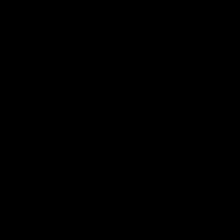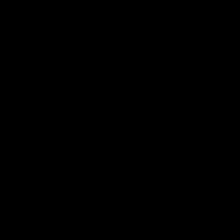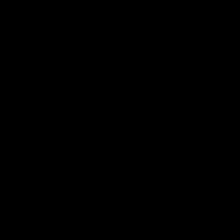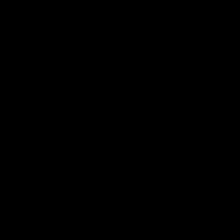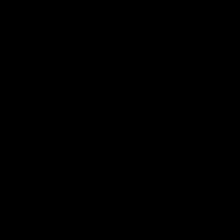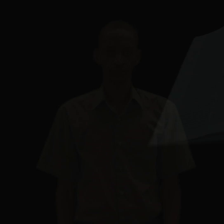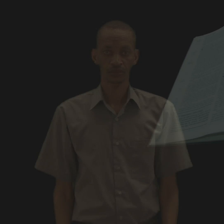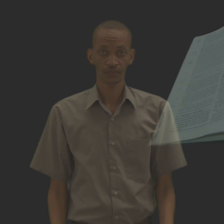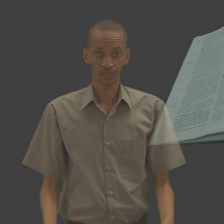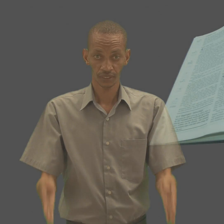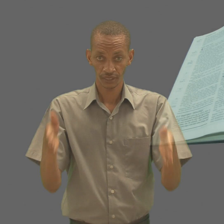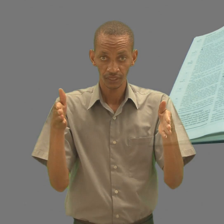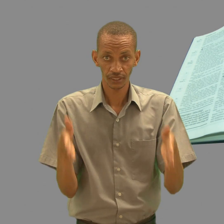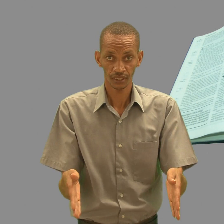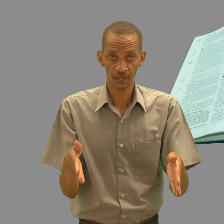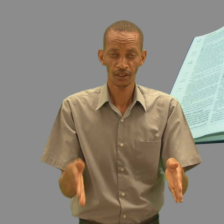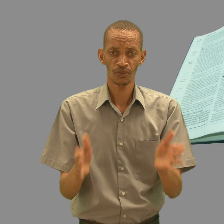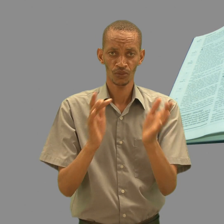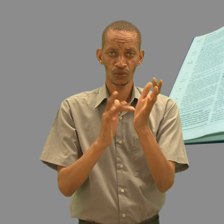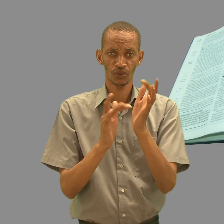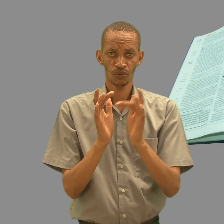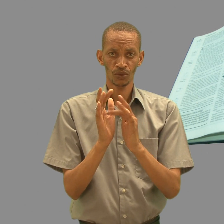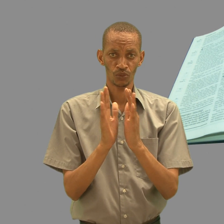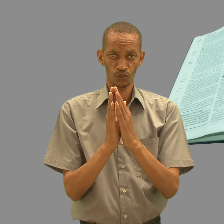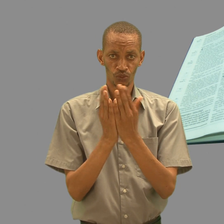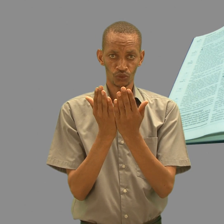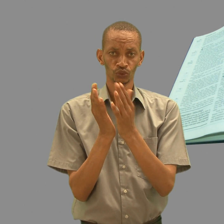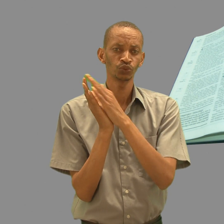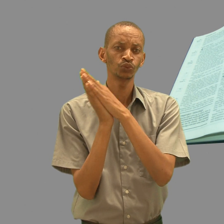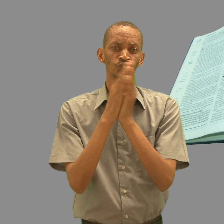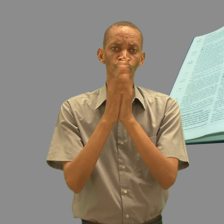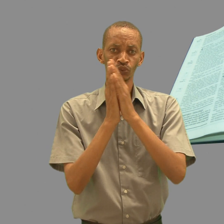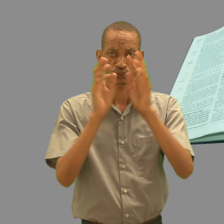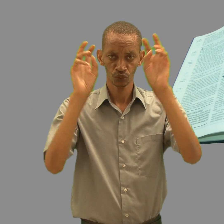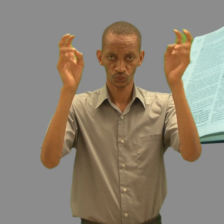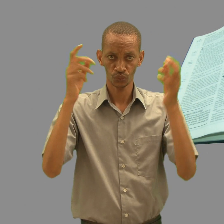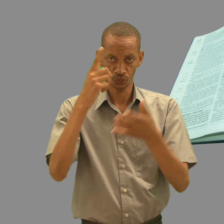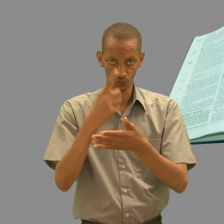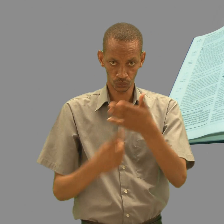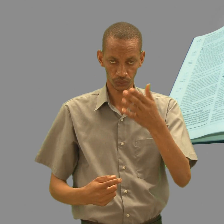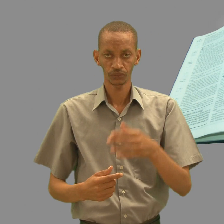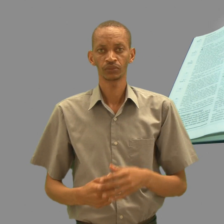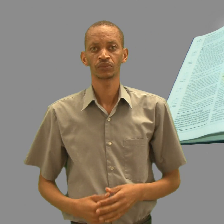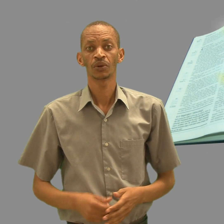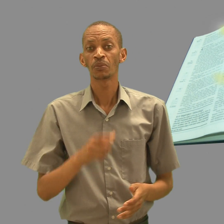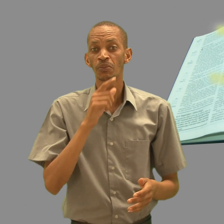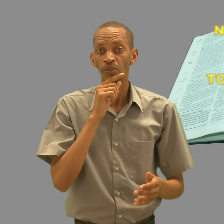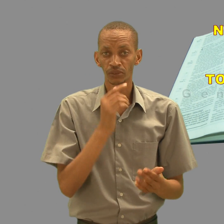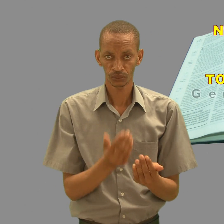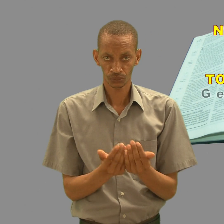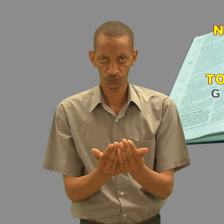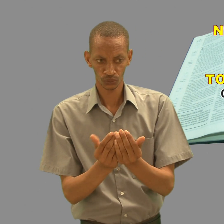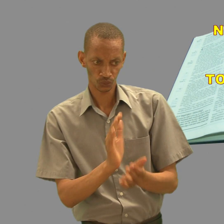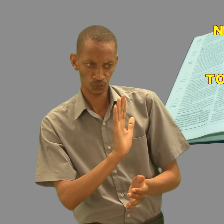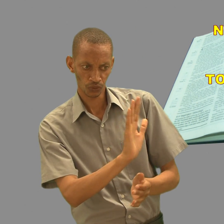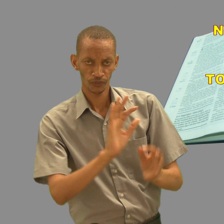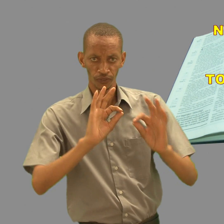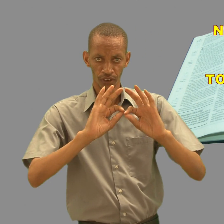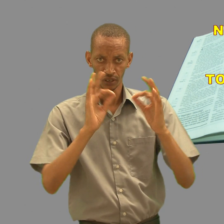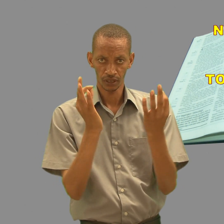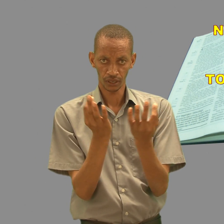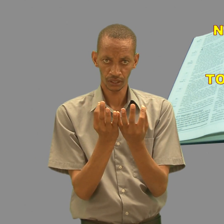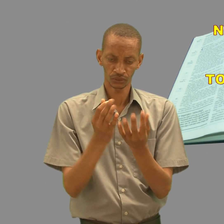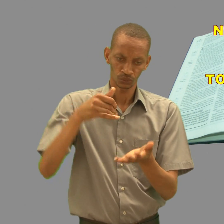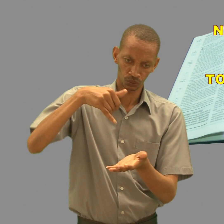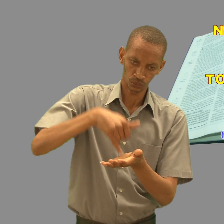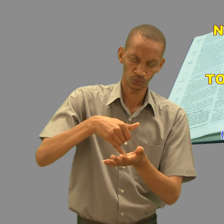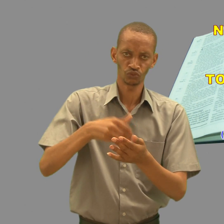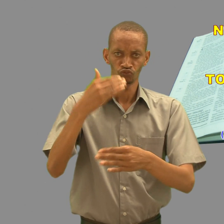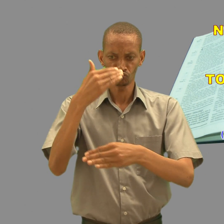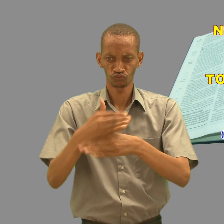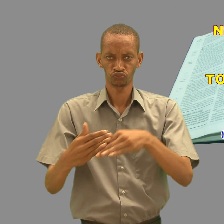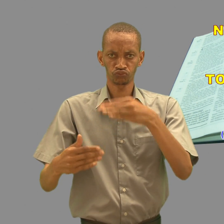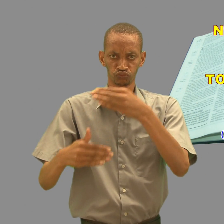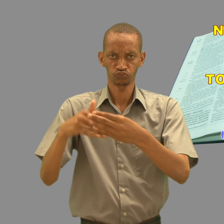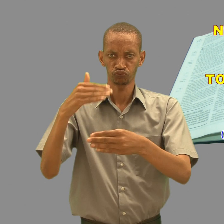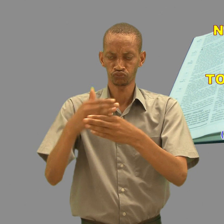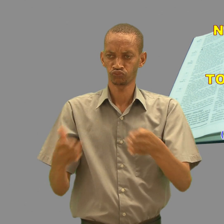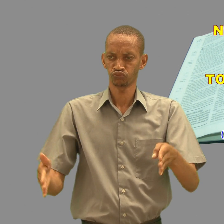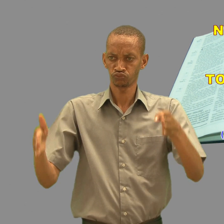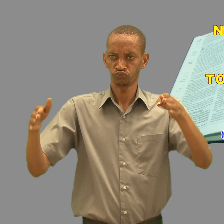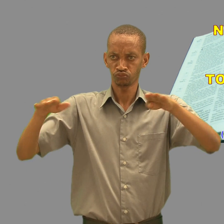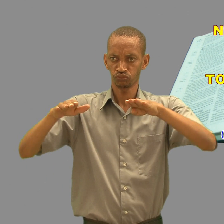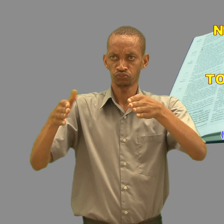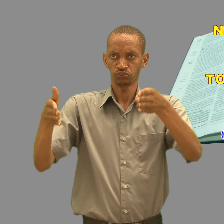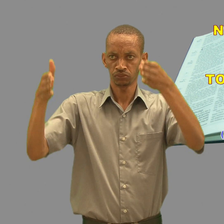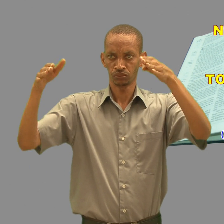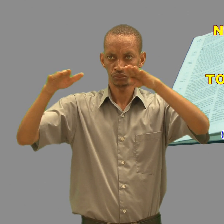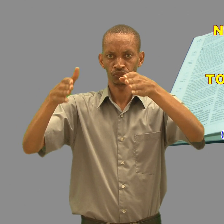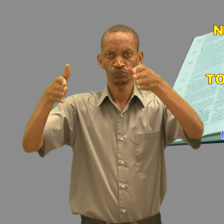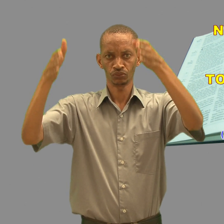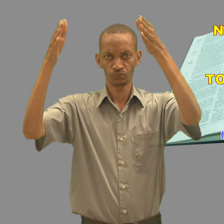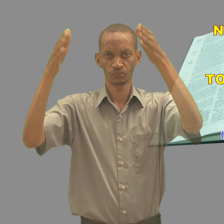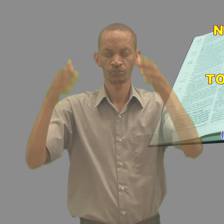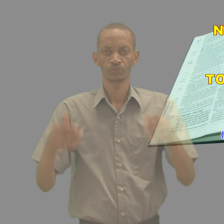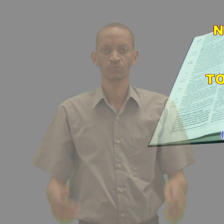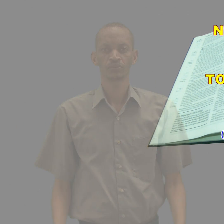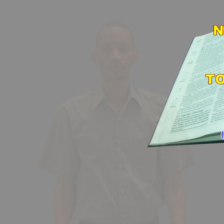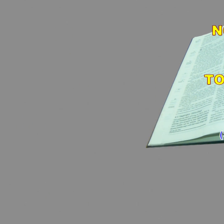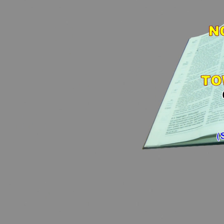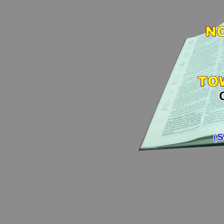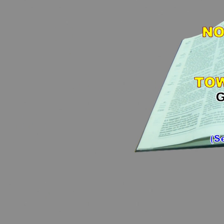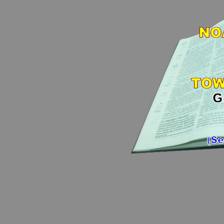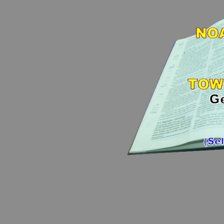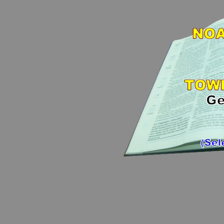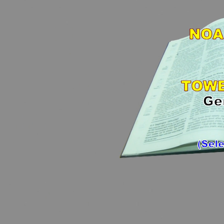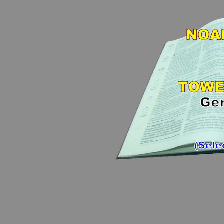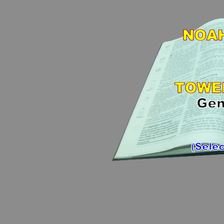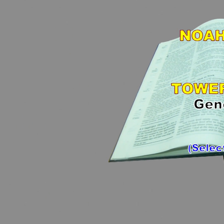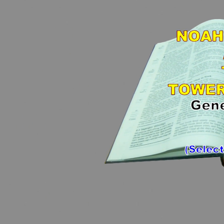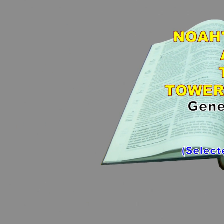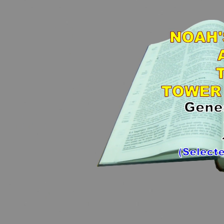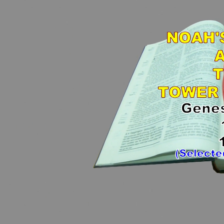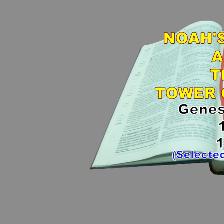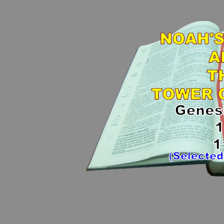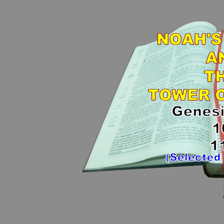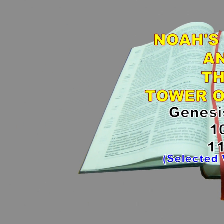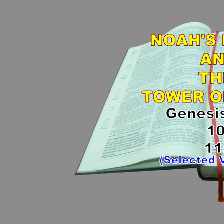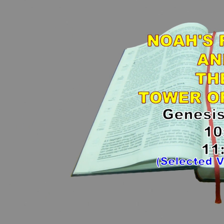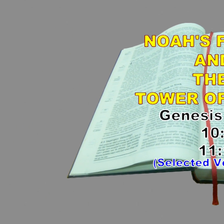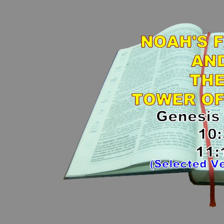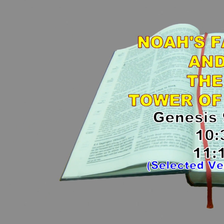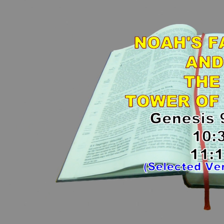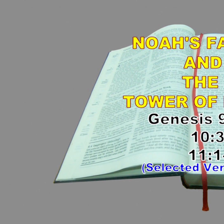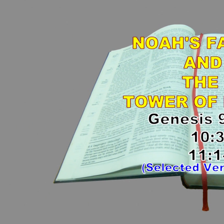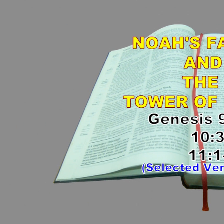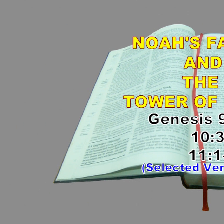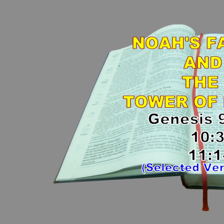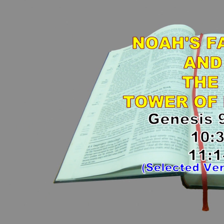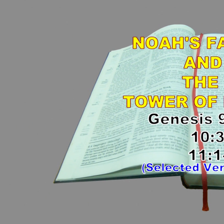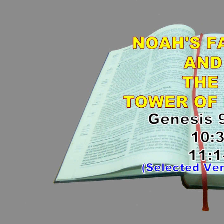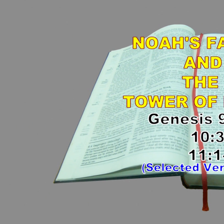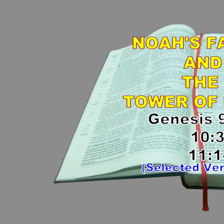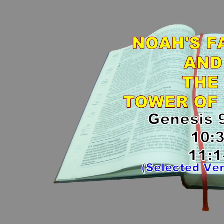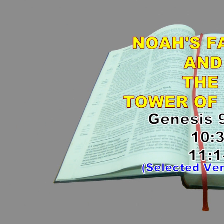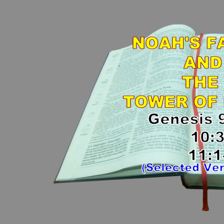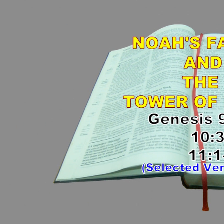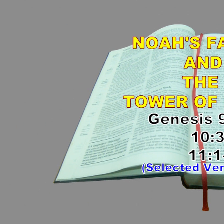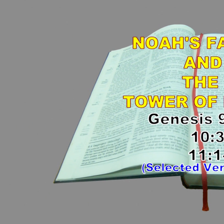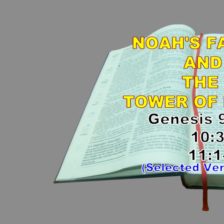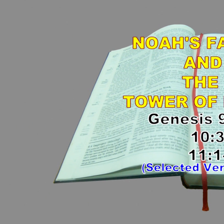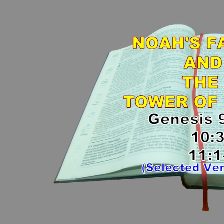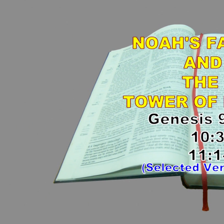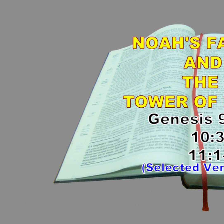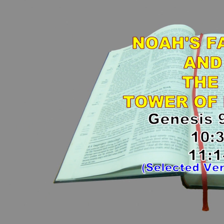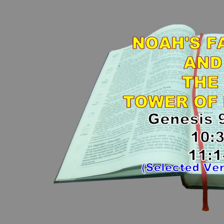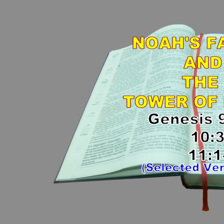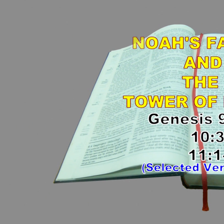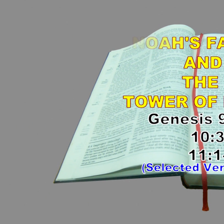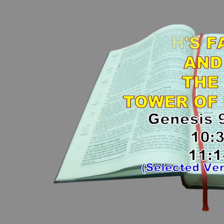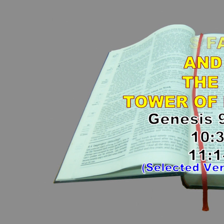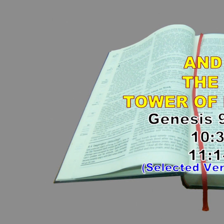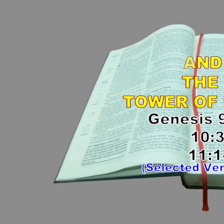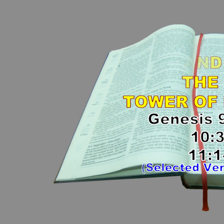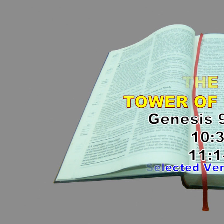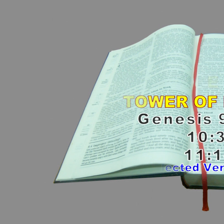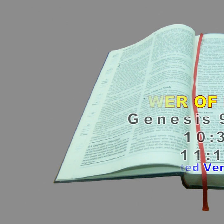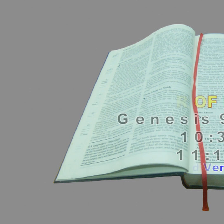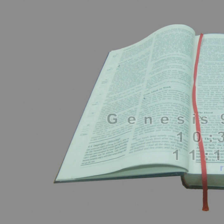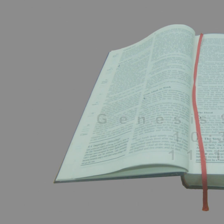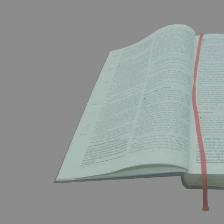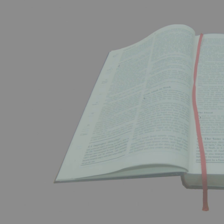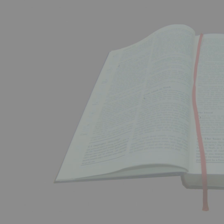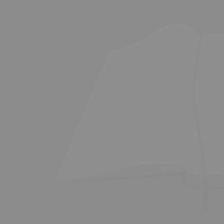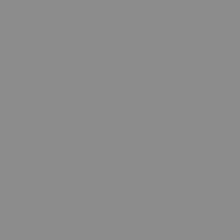Noah and his family - tower of Babel